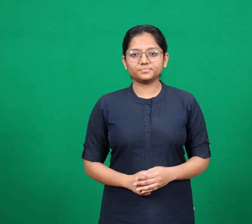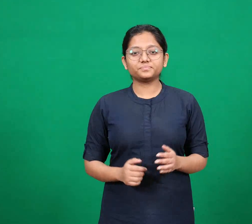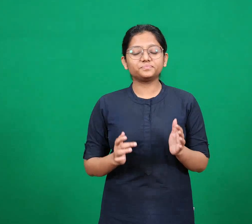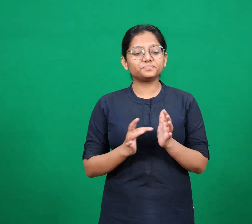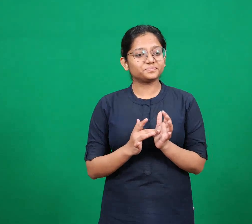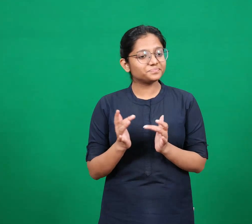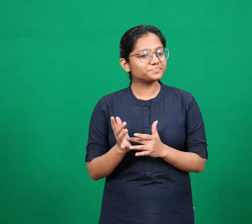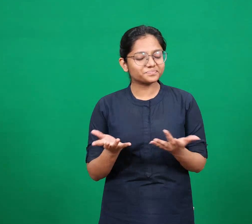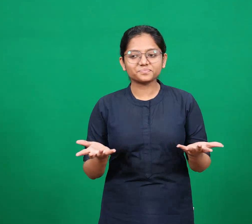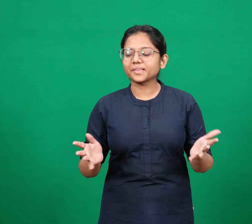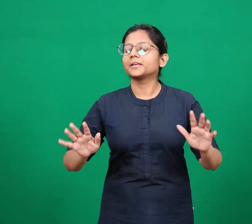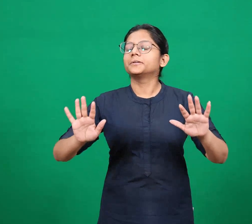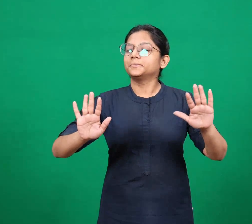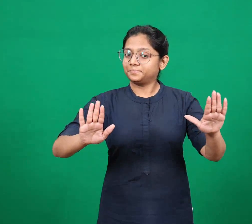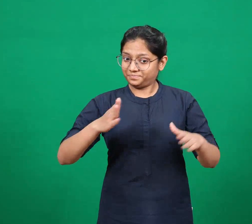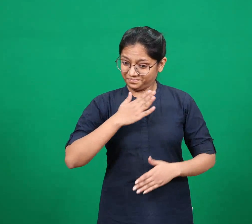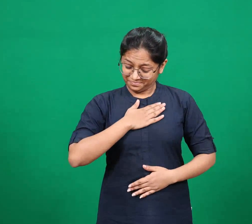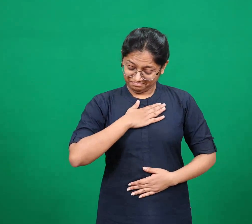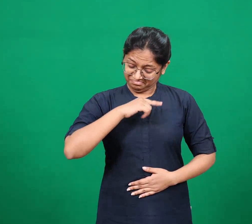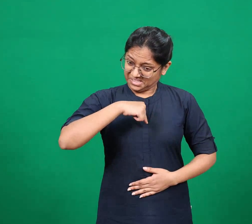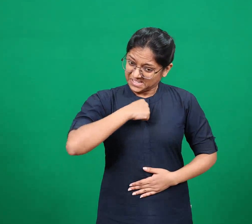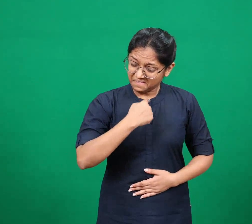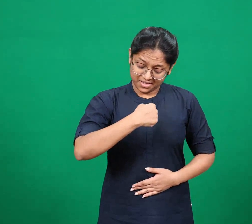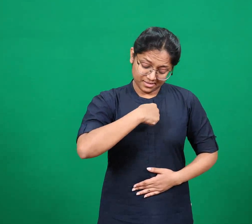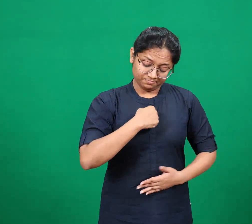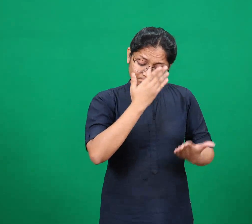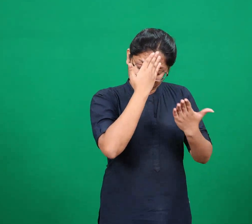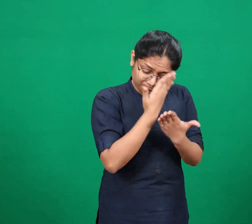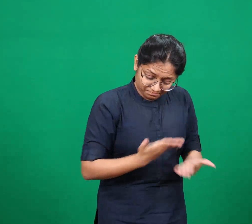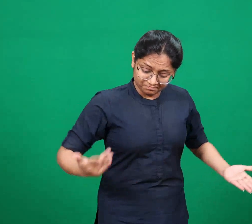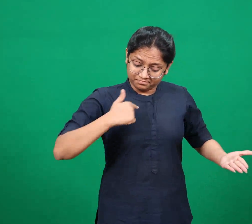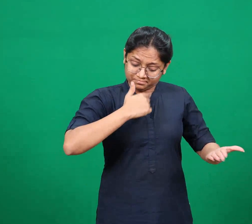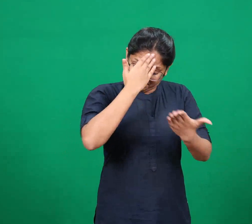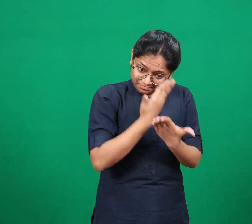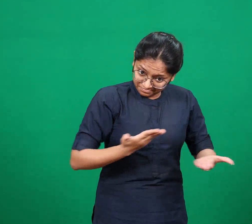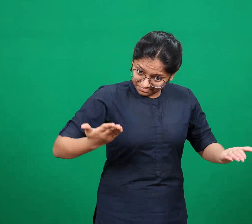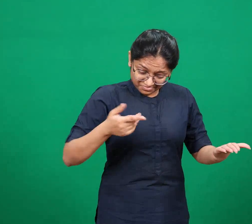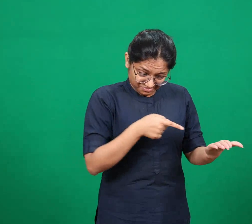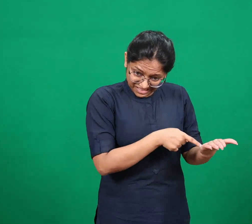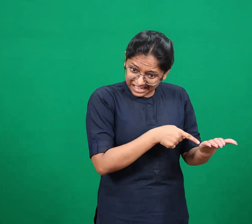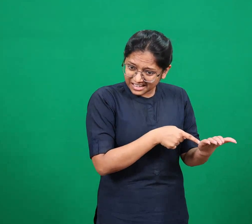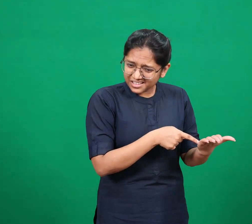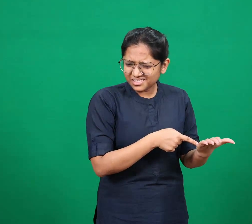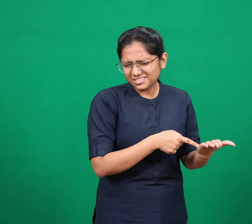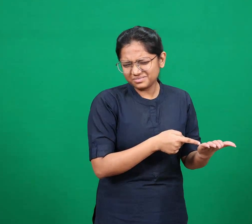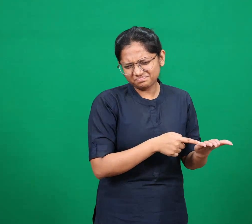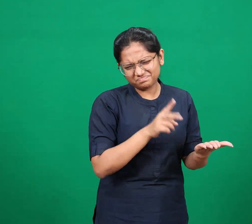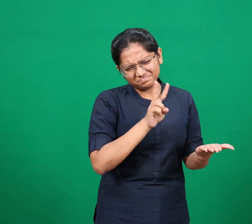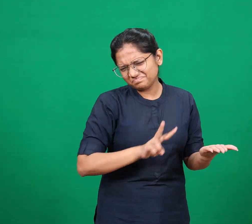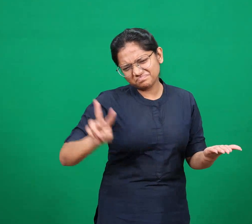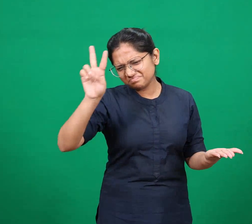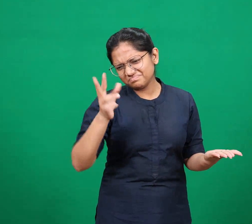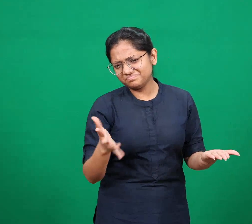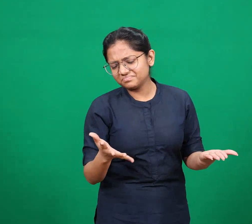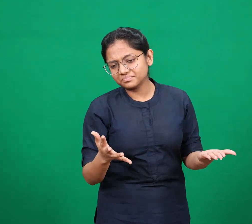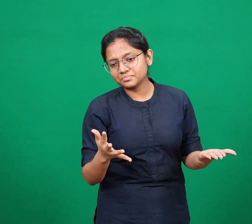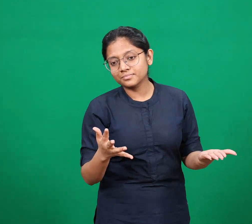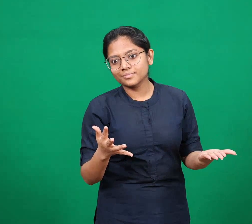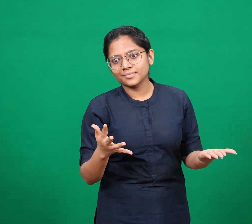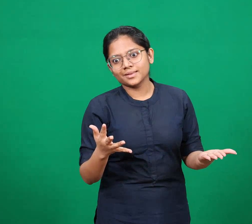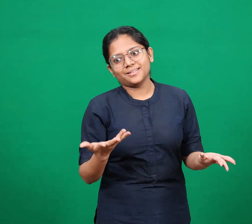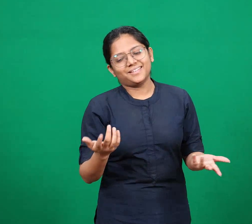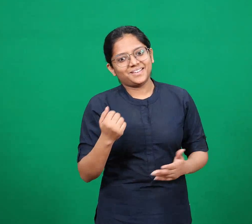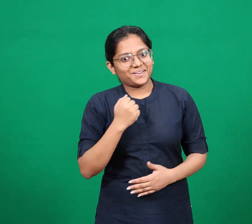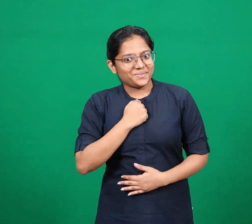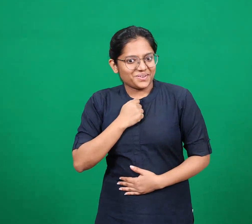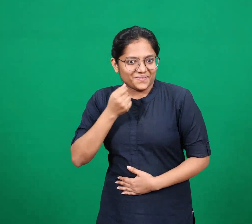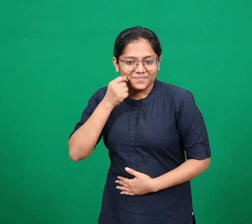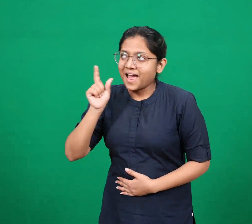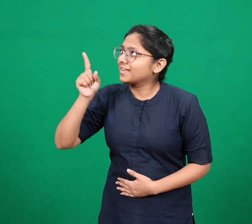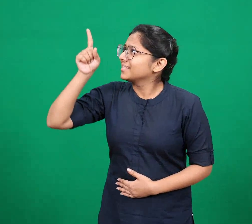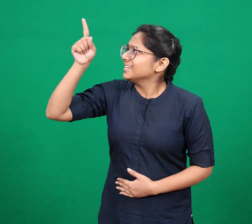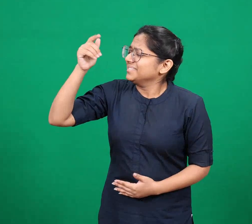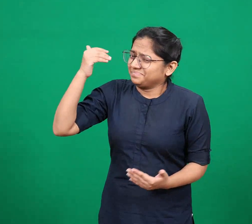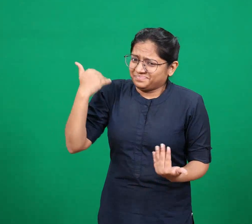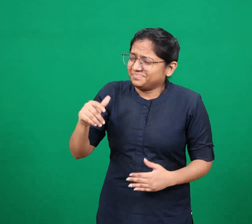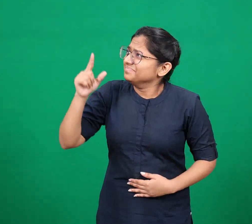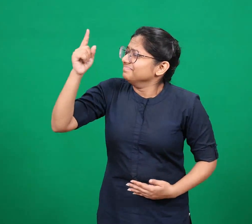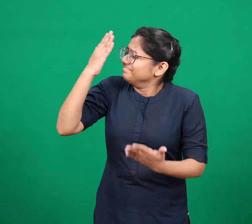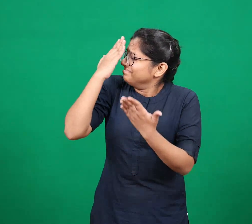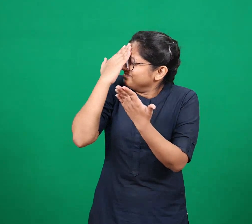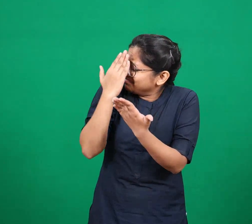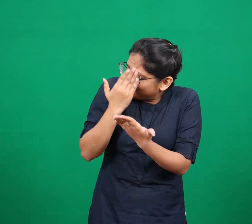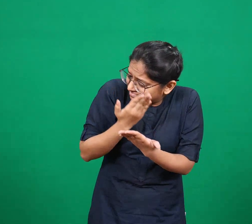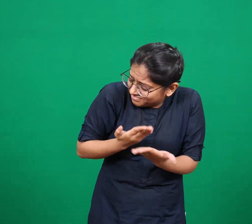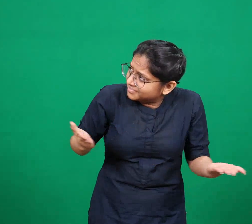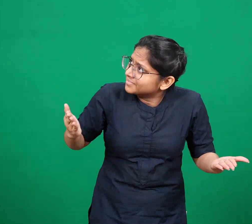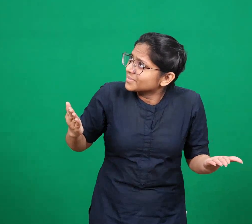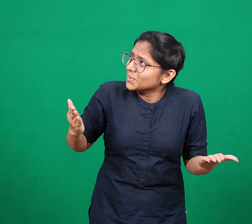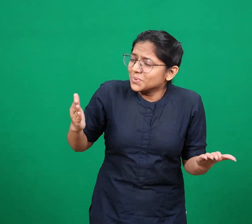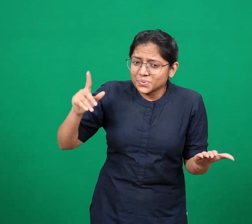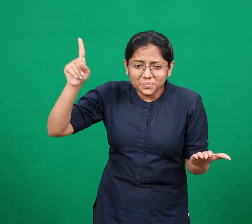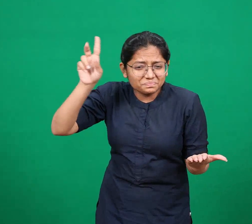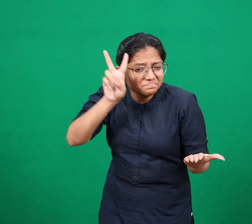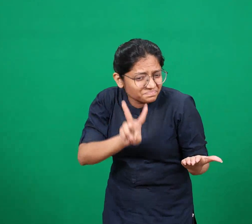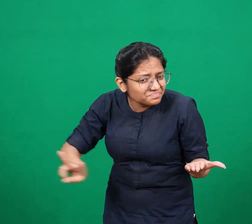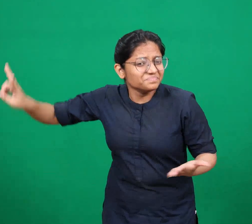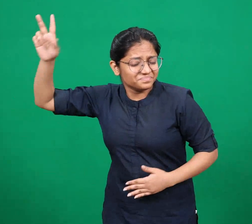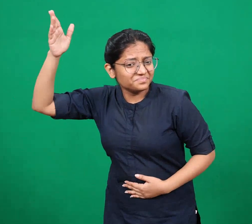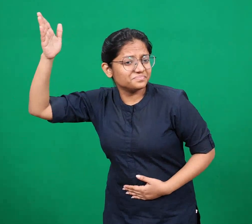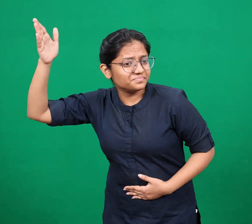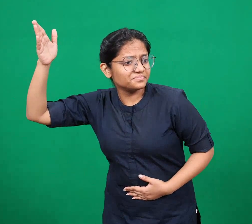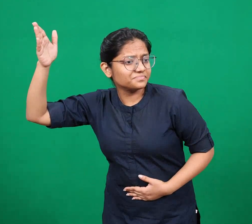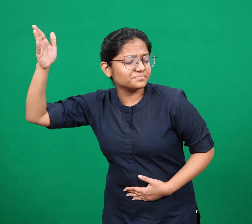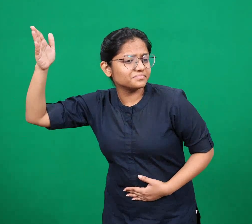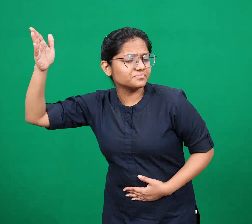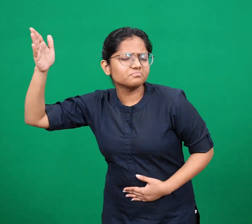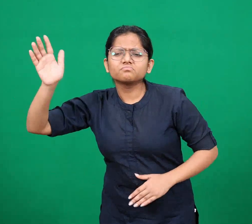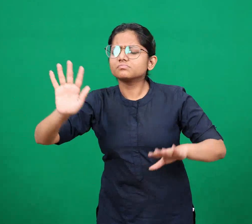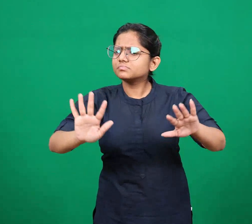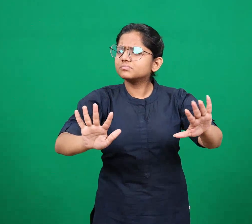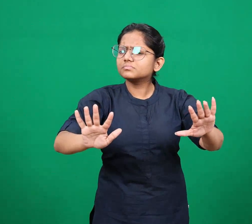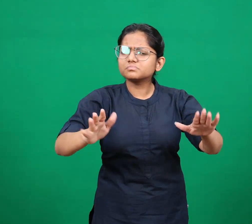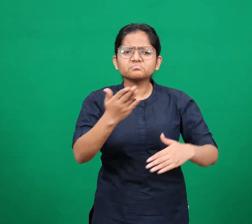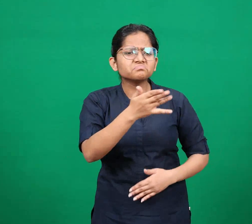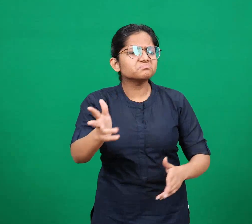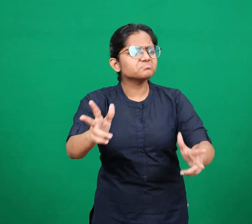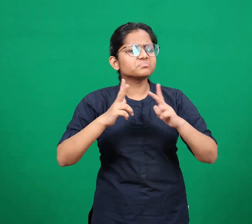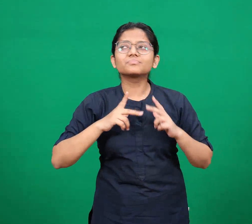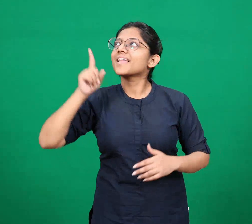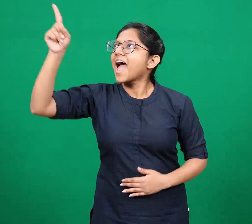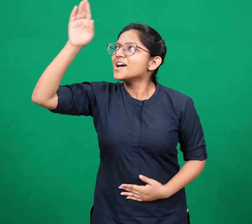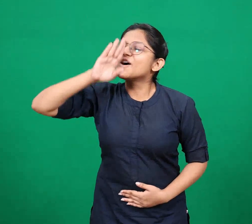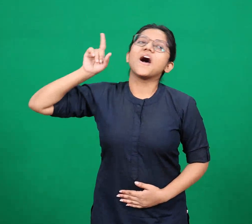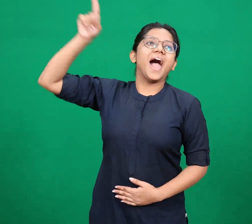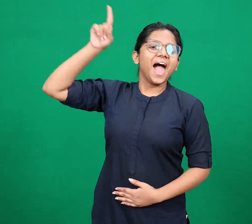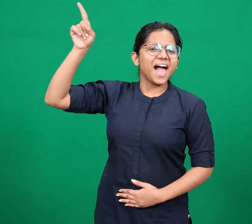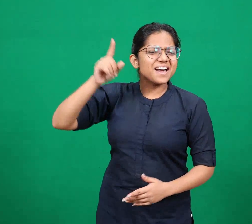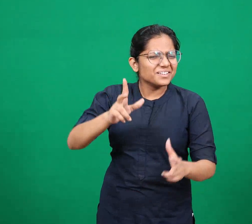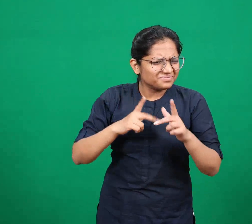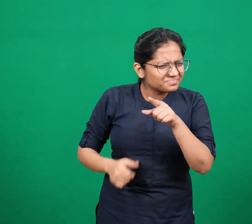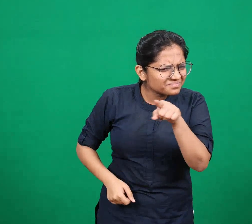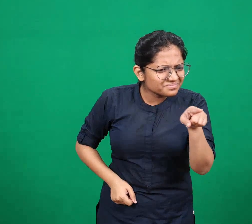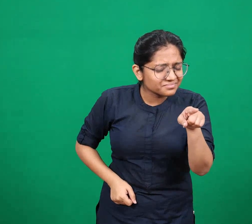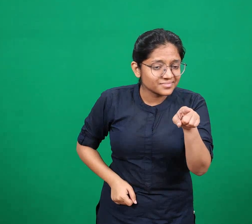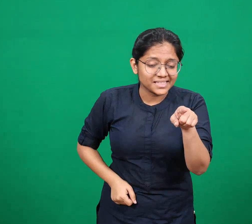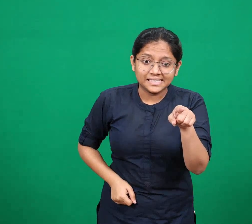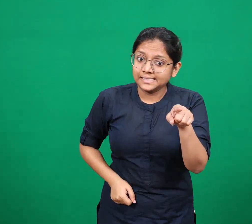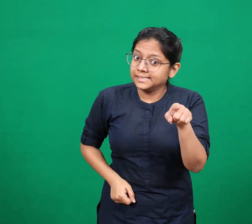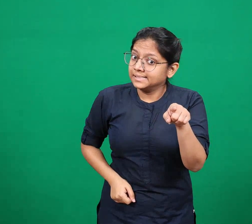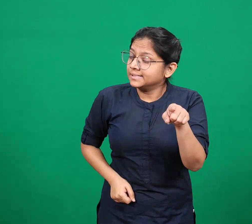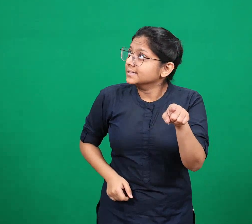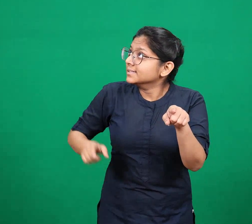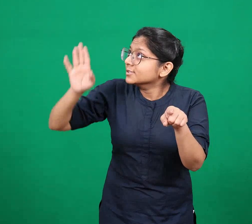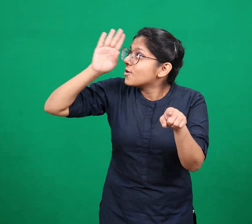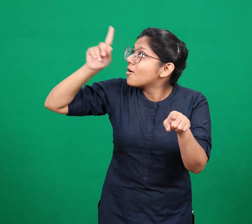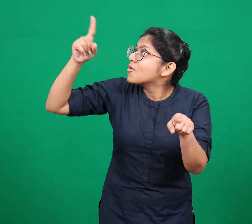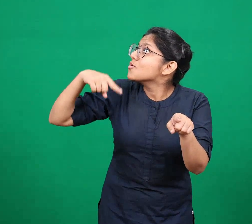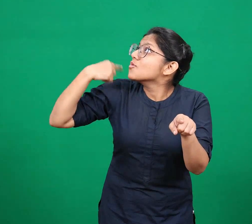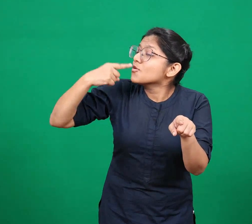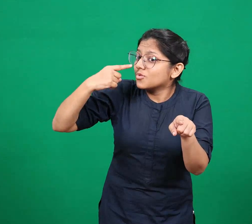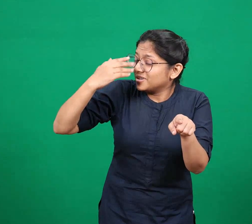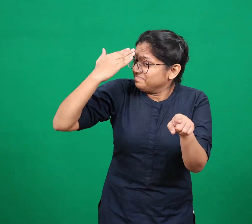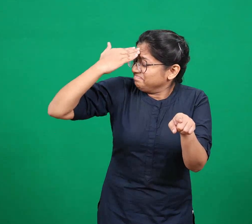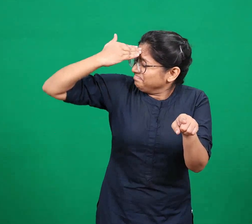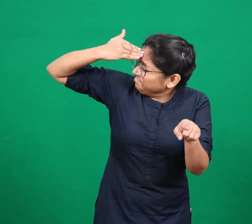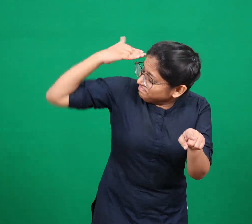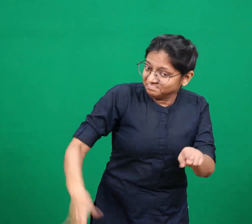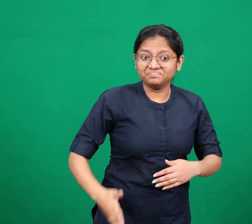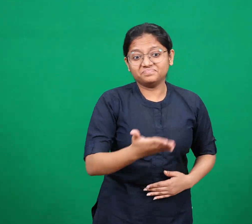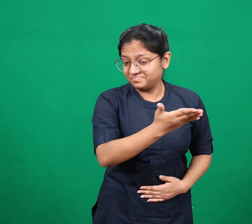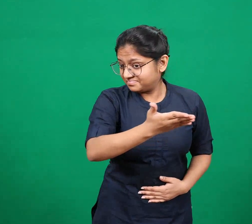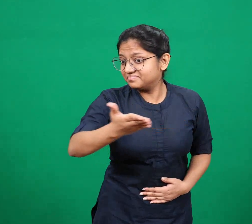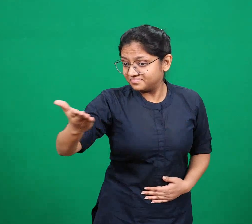Jesus answered, "If I glorify Myself, My glory means nothing. The One who glorifies Me is My Father, of whom you say ' He is our God.'